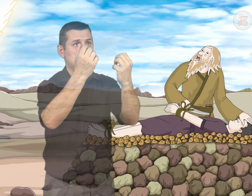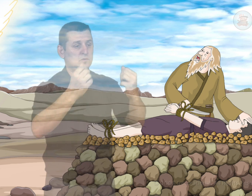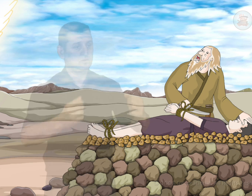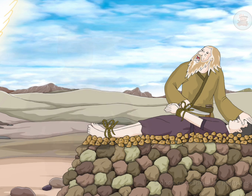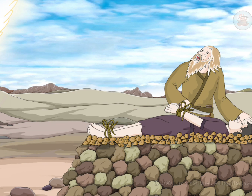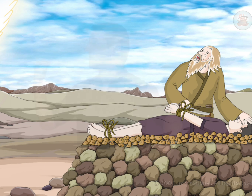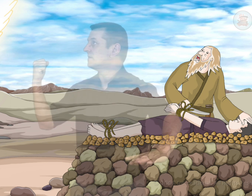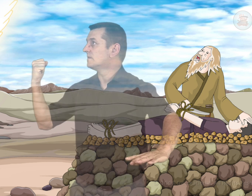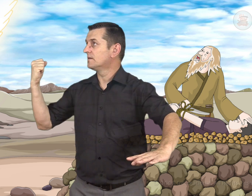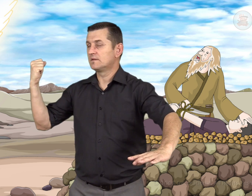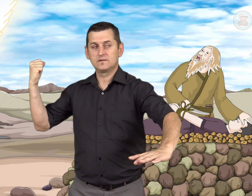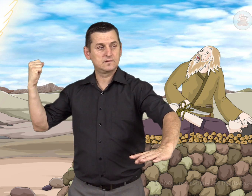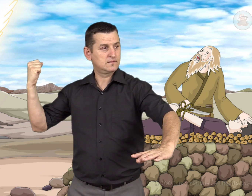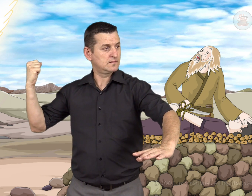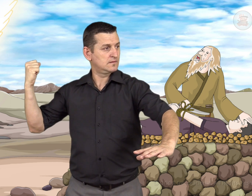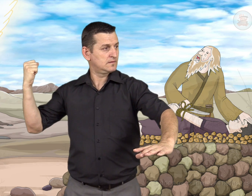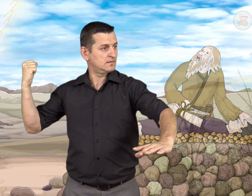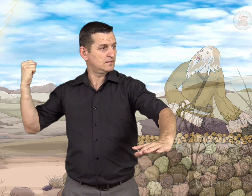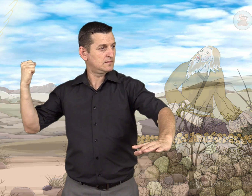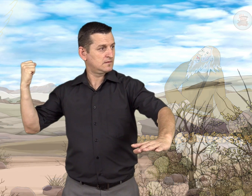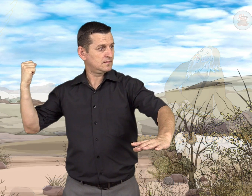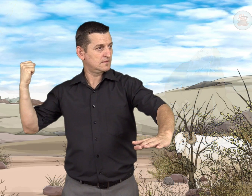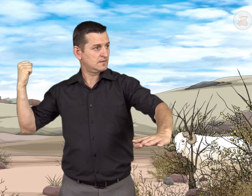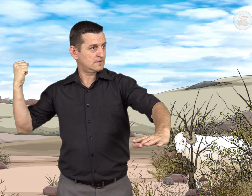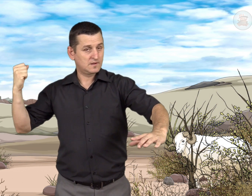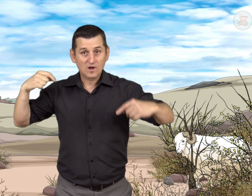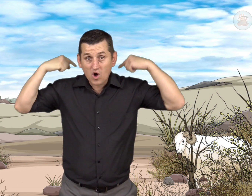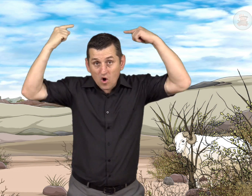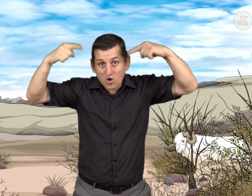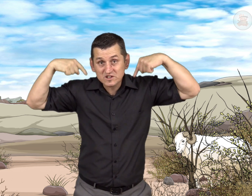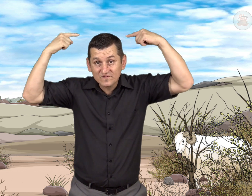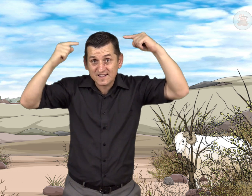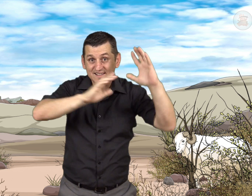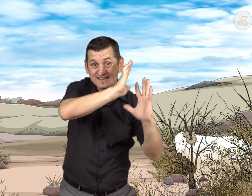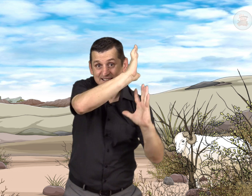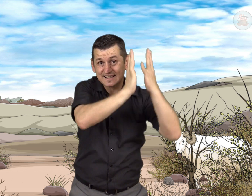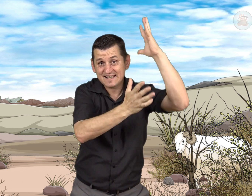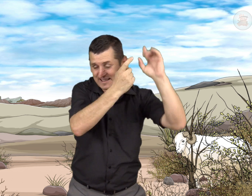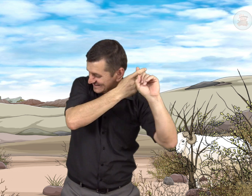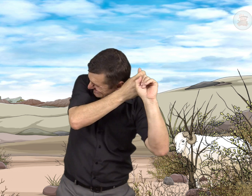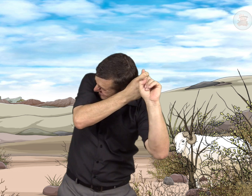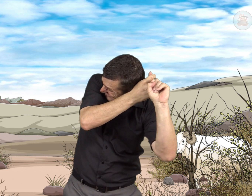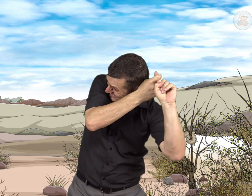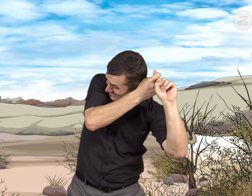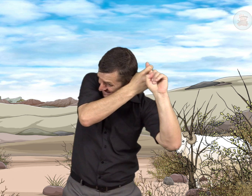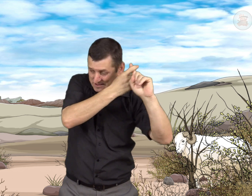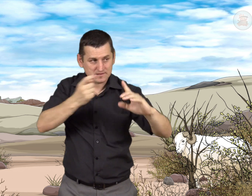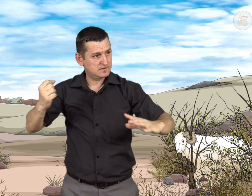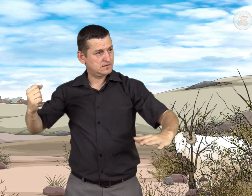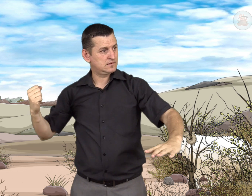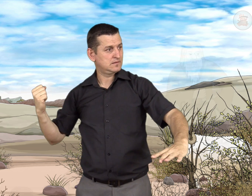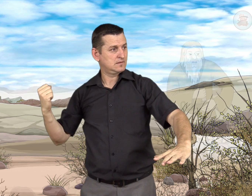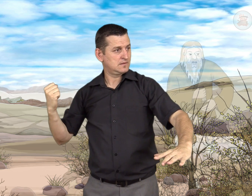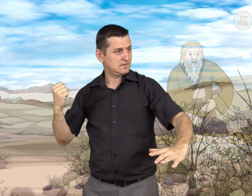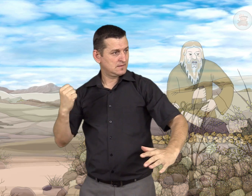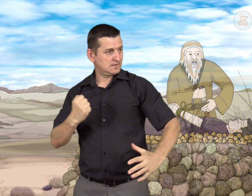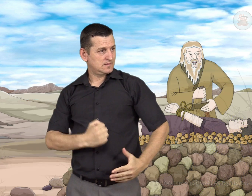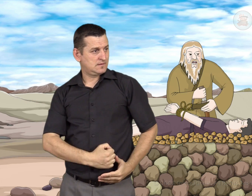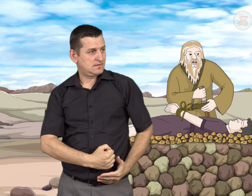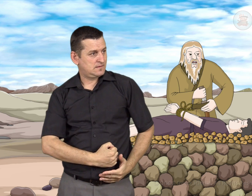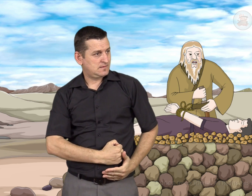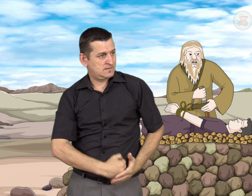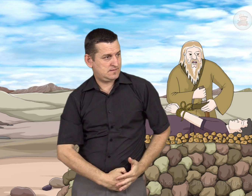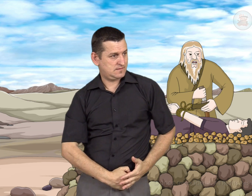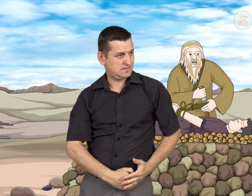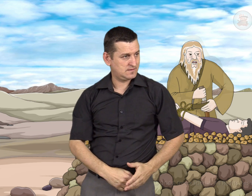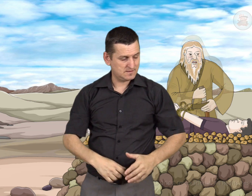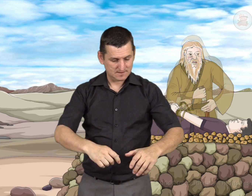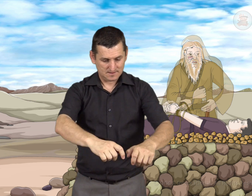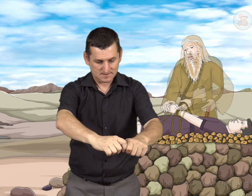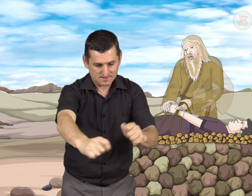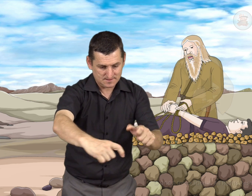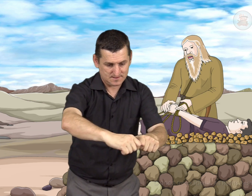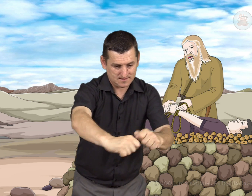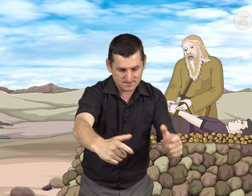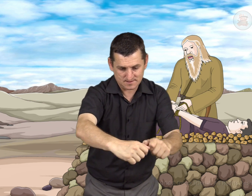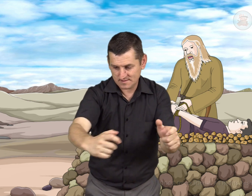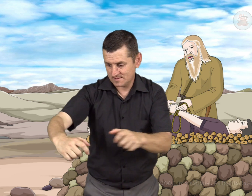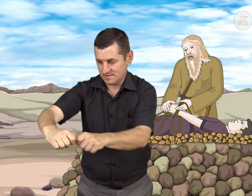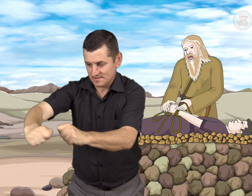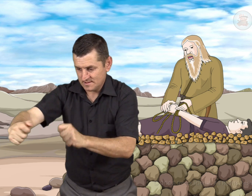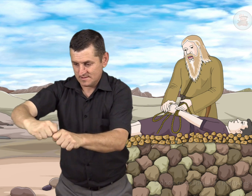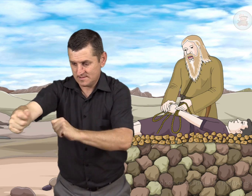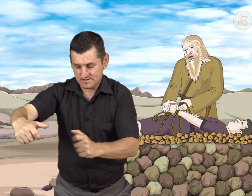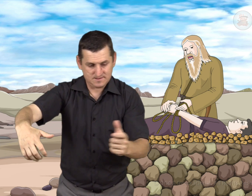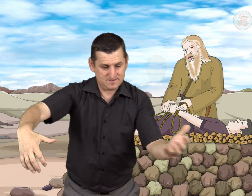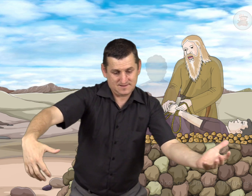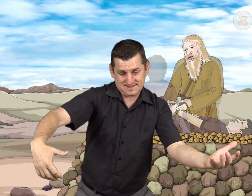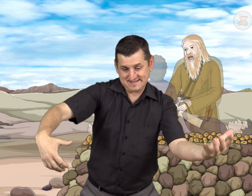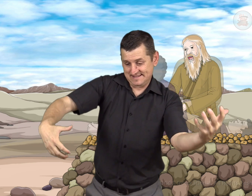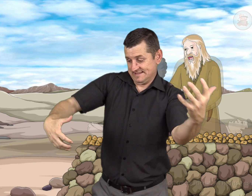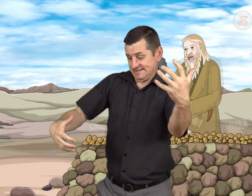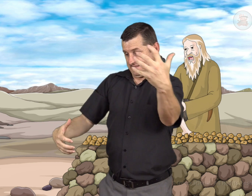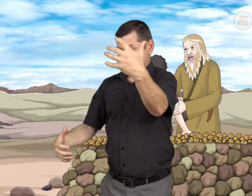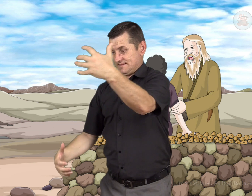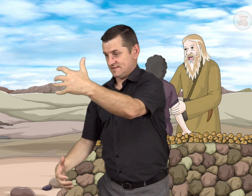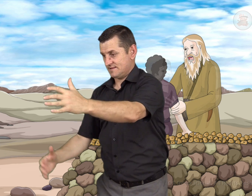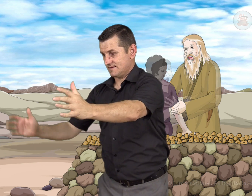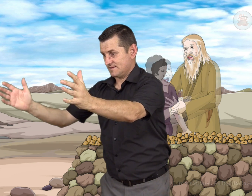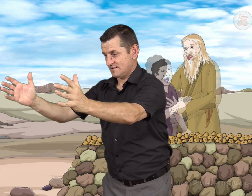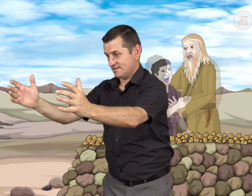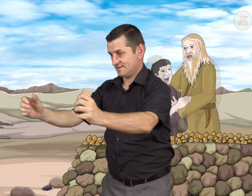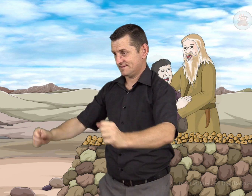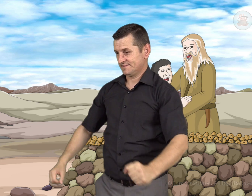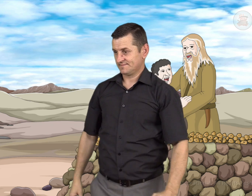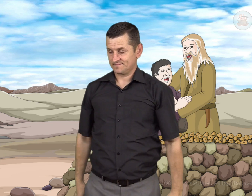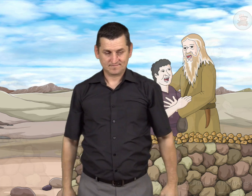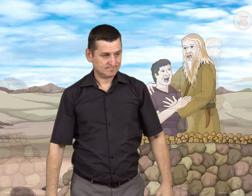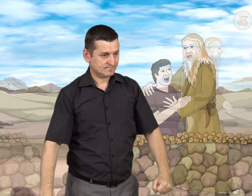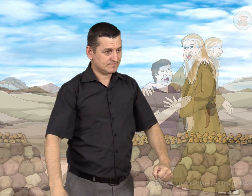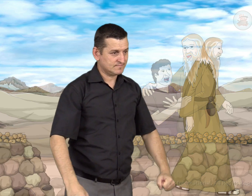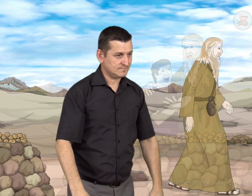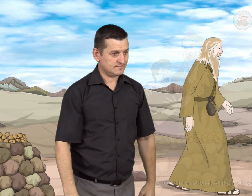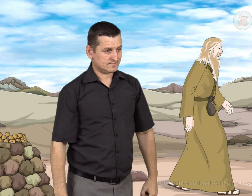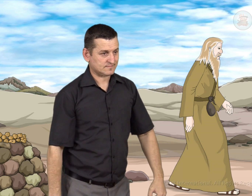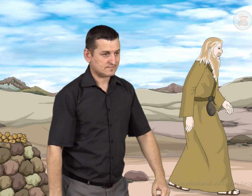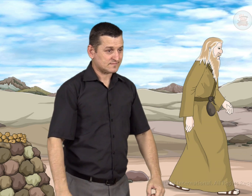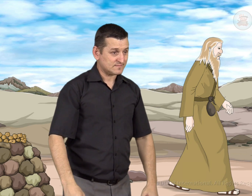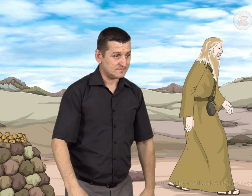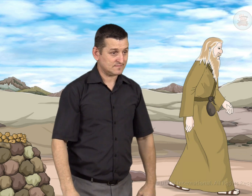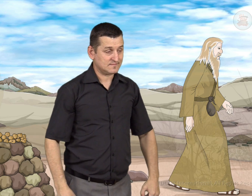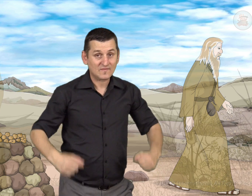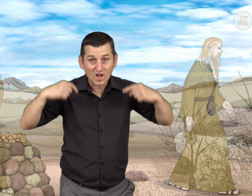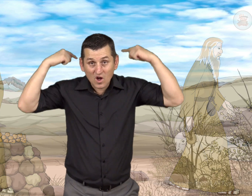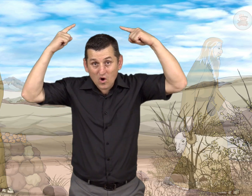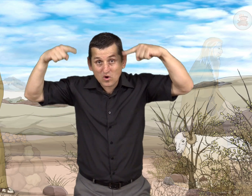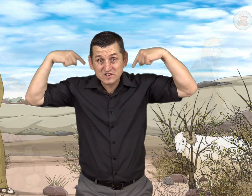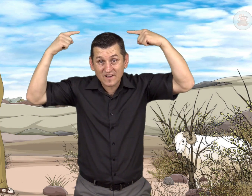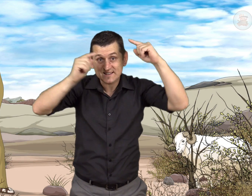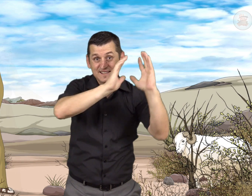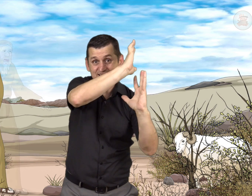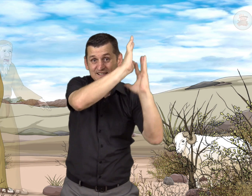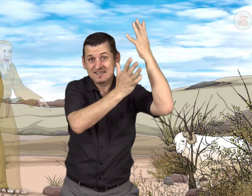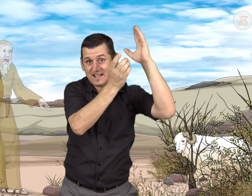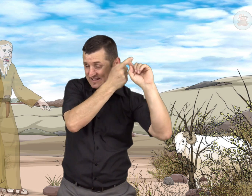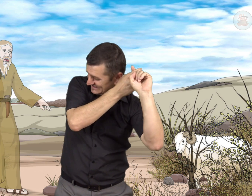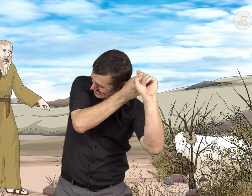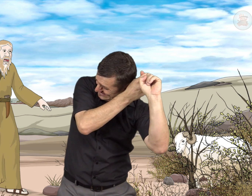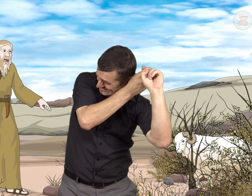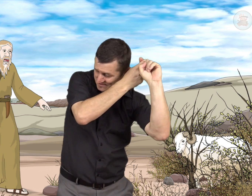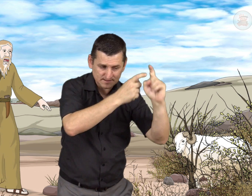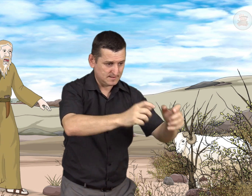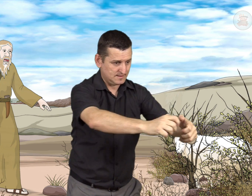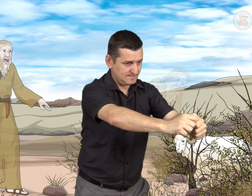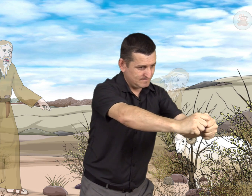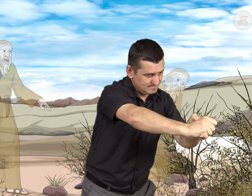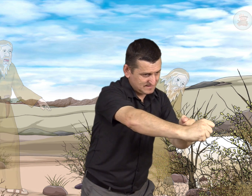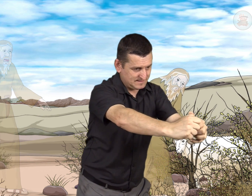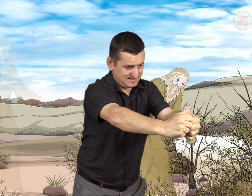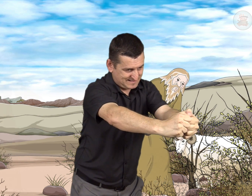Then Abraham looked up and saw behind him a ram in a thicket, caught by its horns.